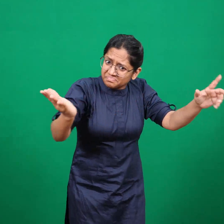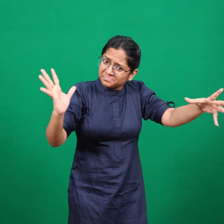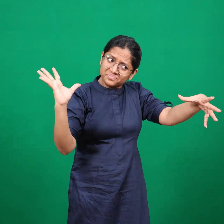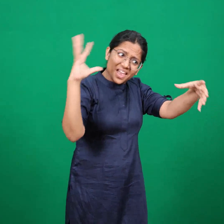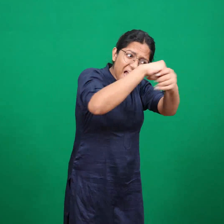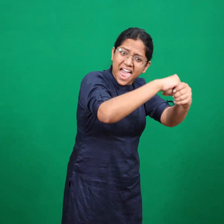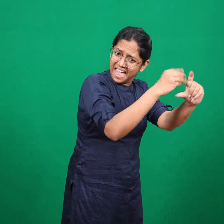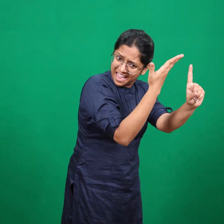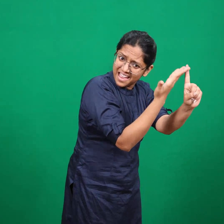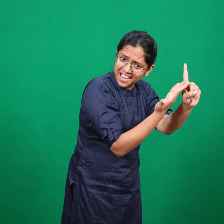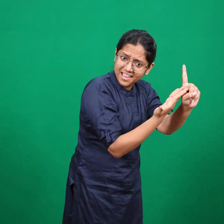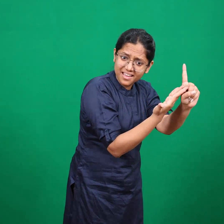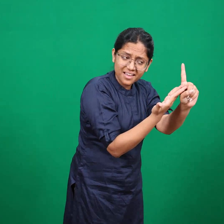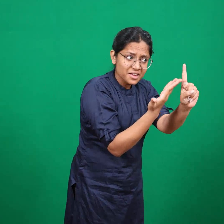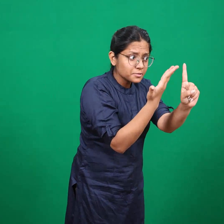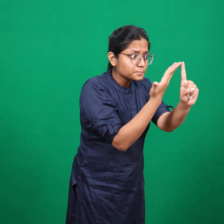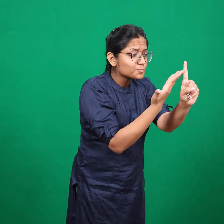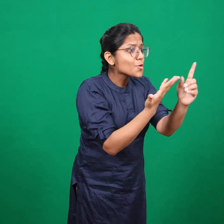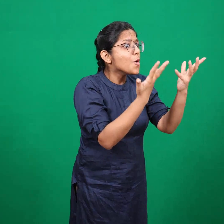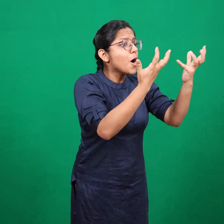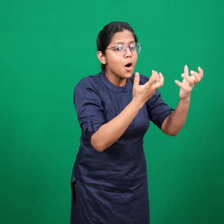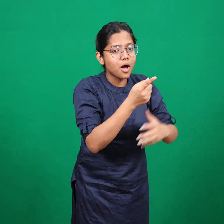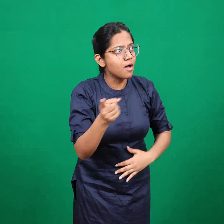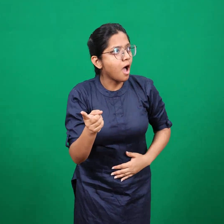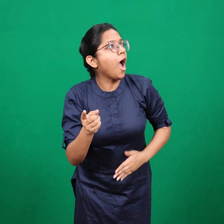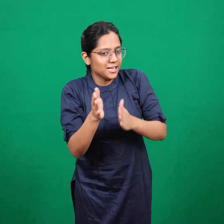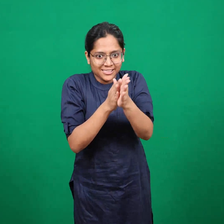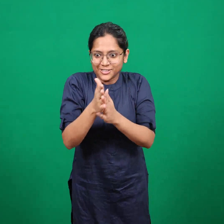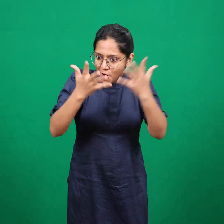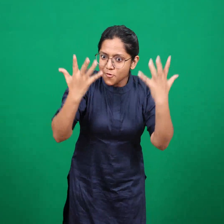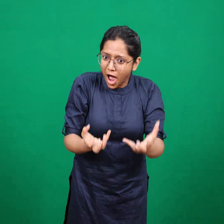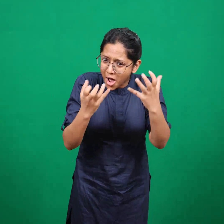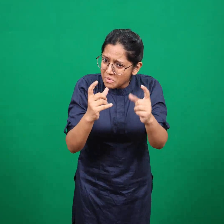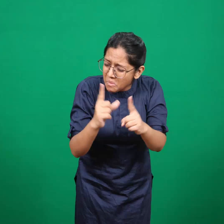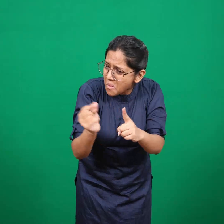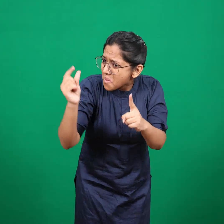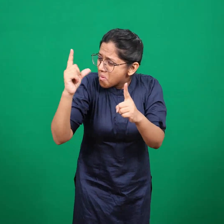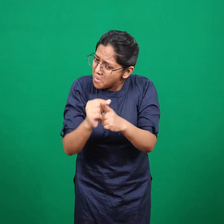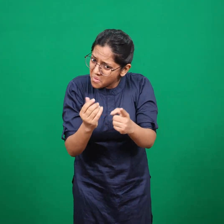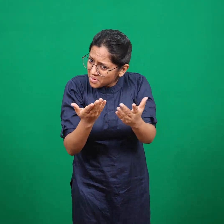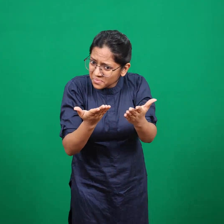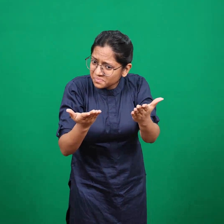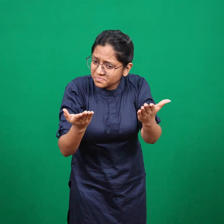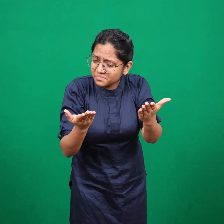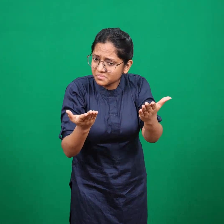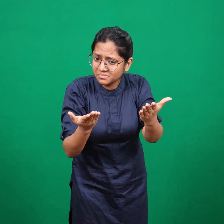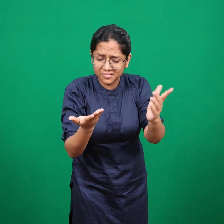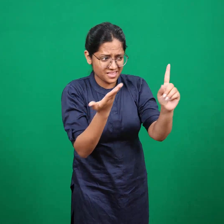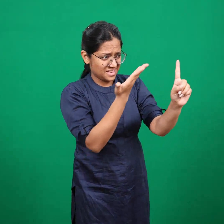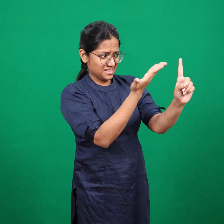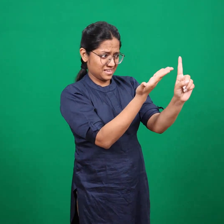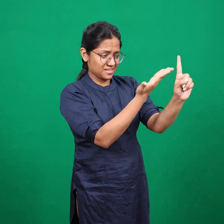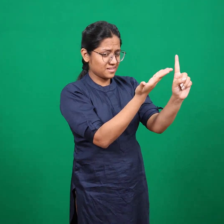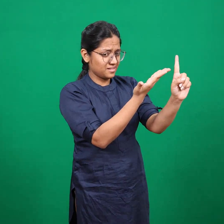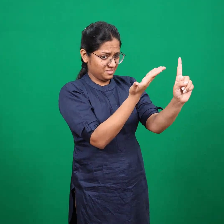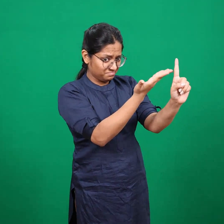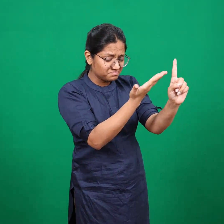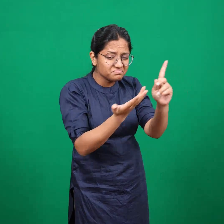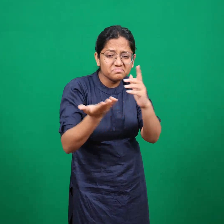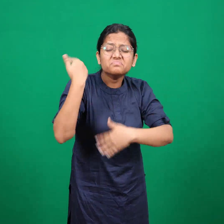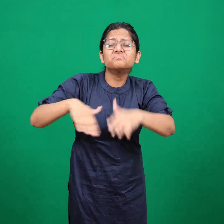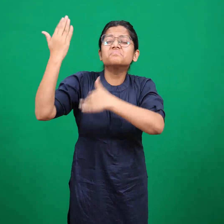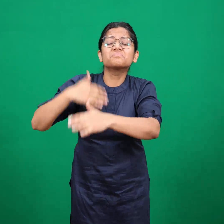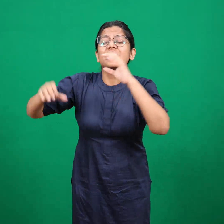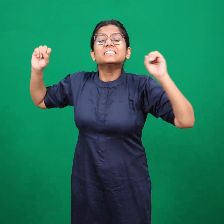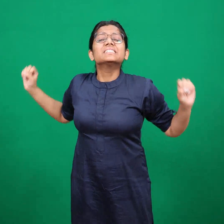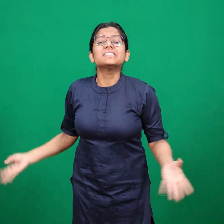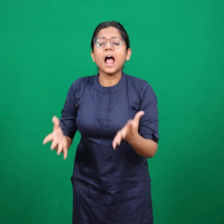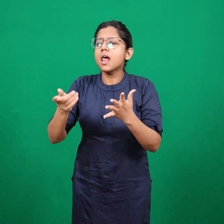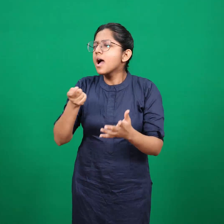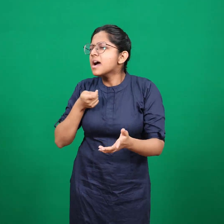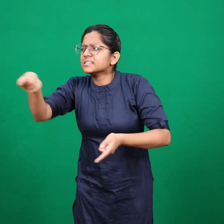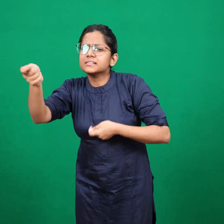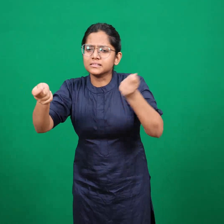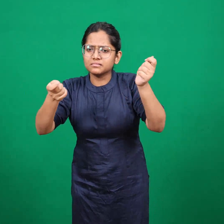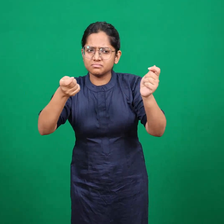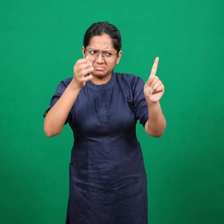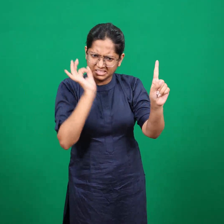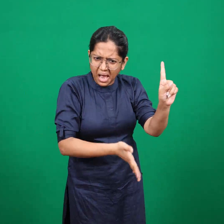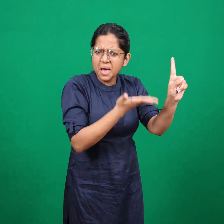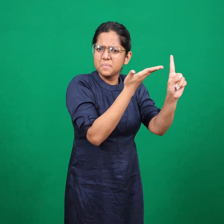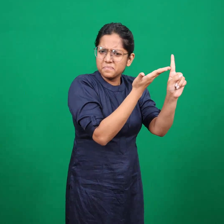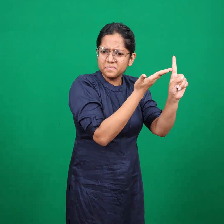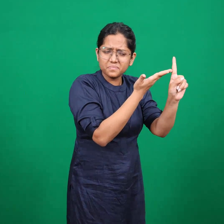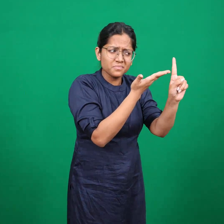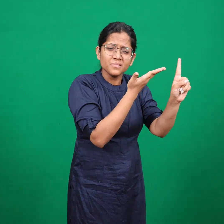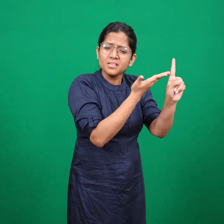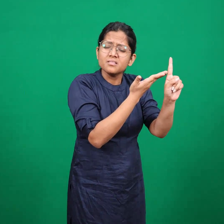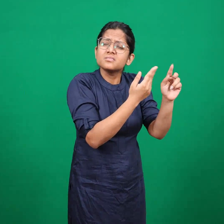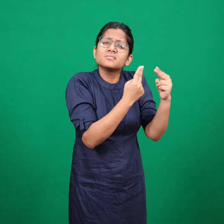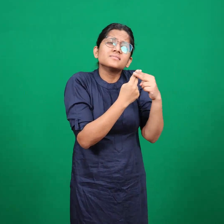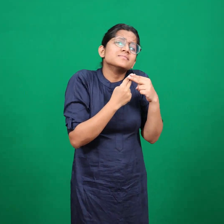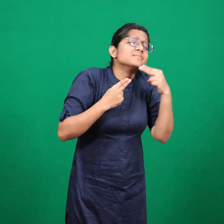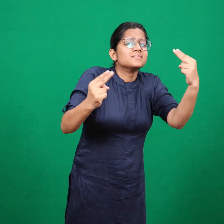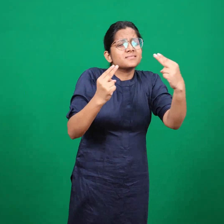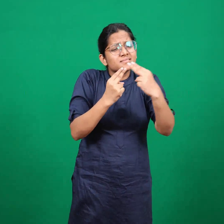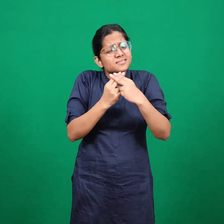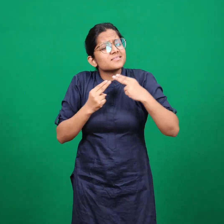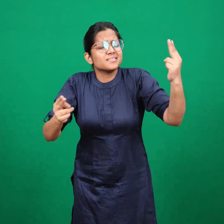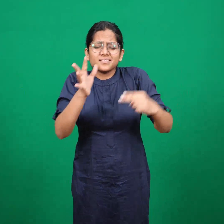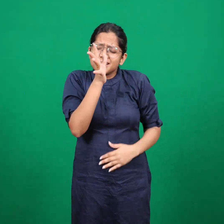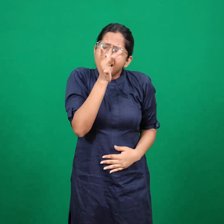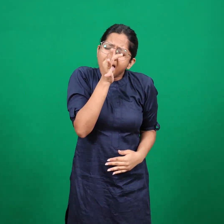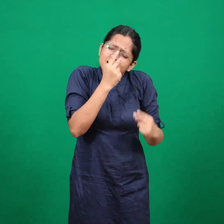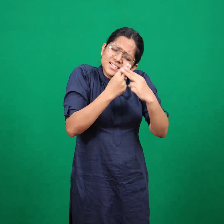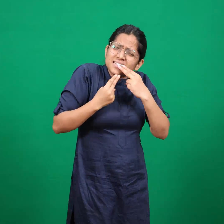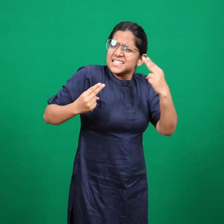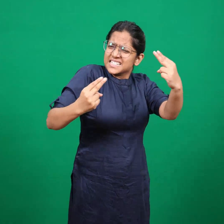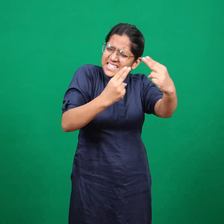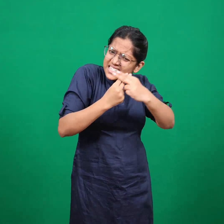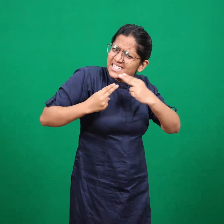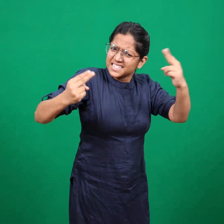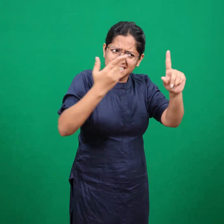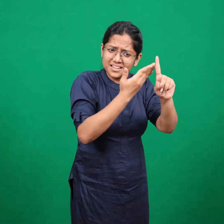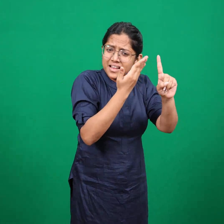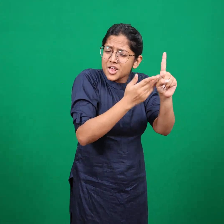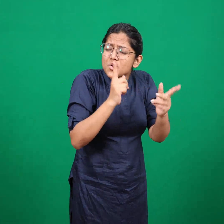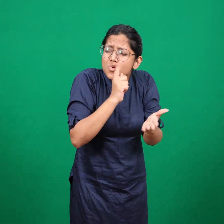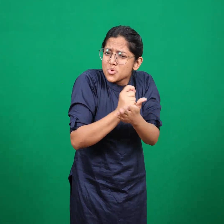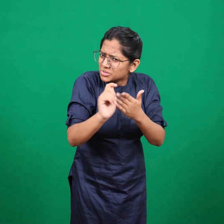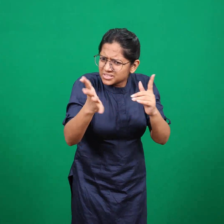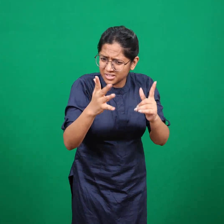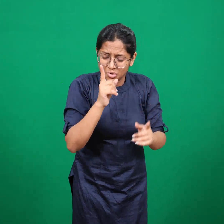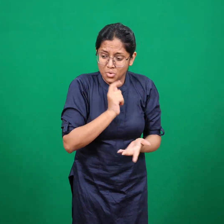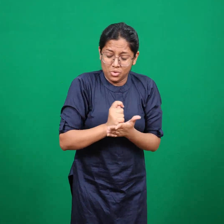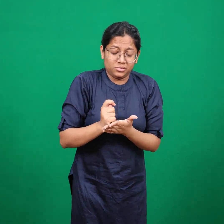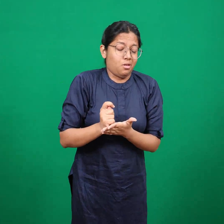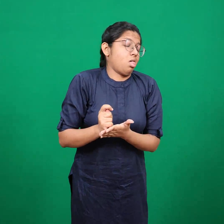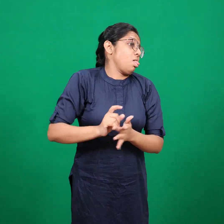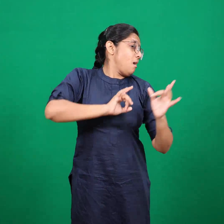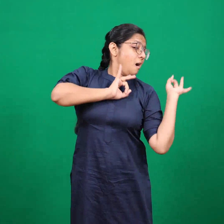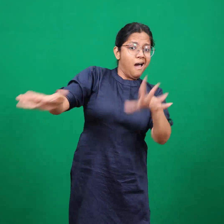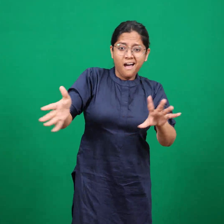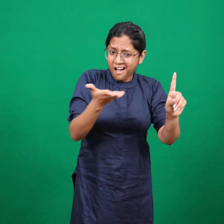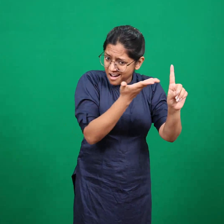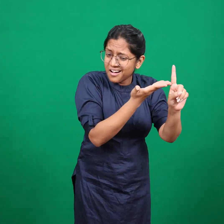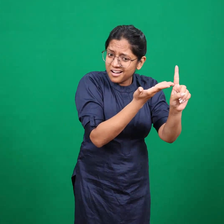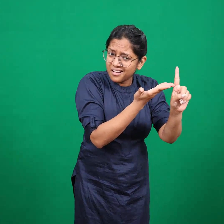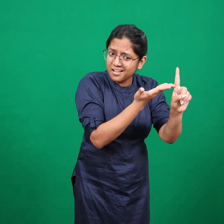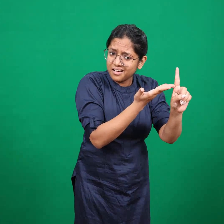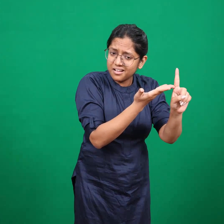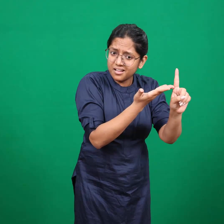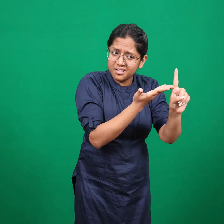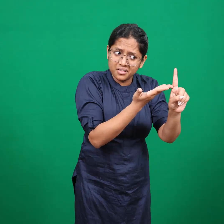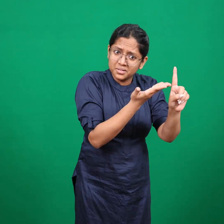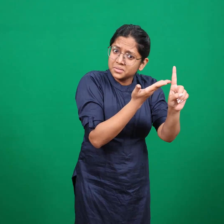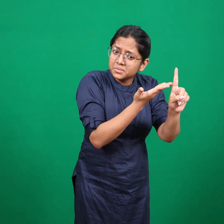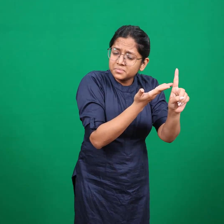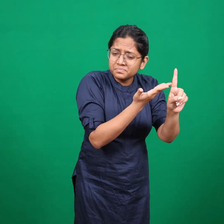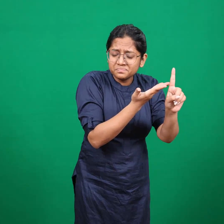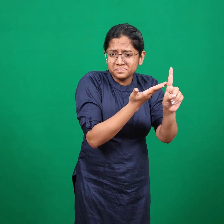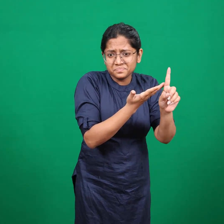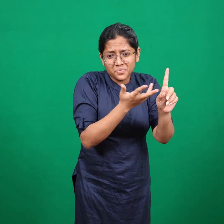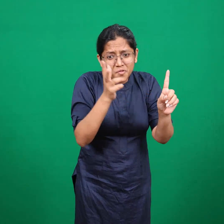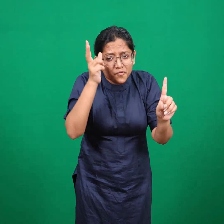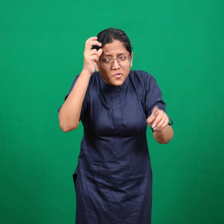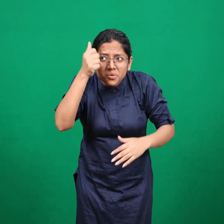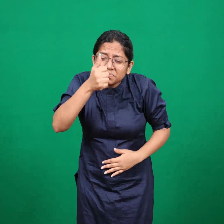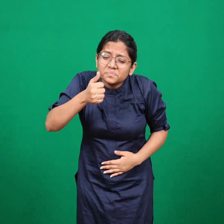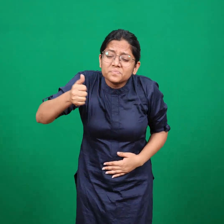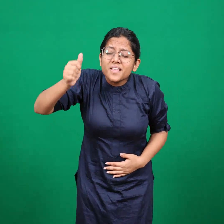He was a murderer from the beginning, refusing to uphold the truth, because there is no truth in him.